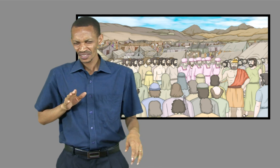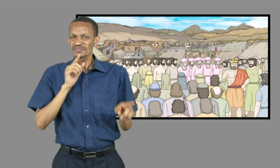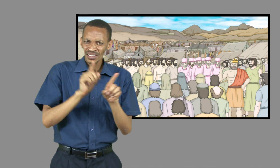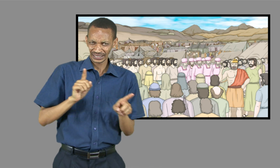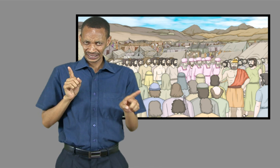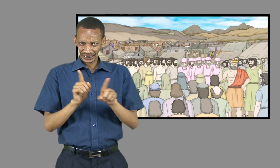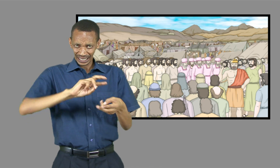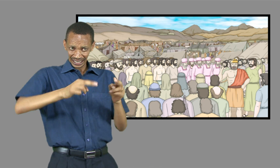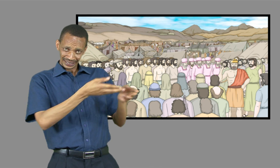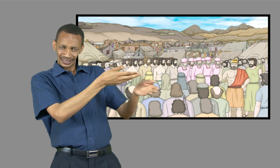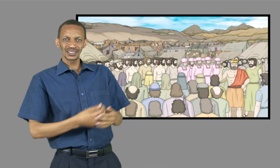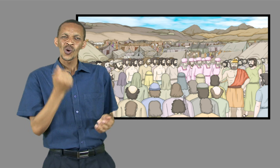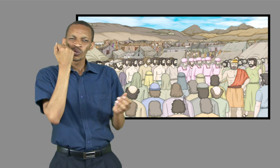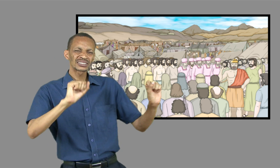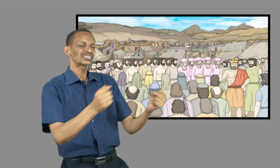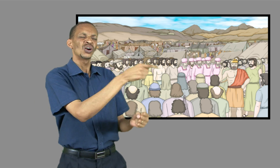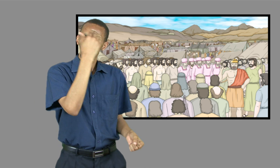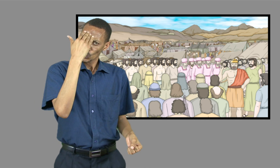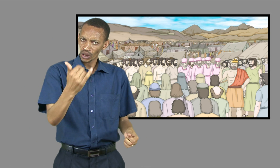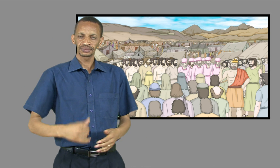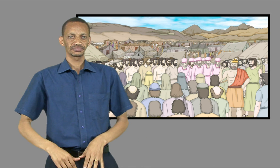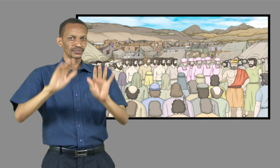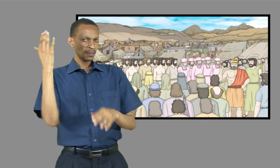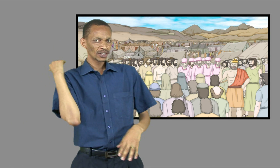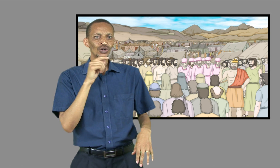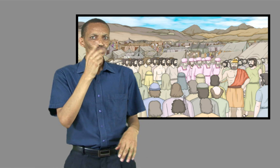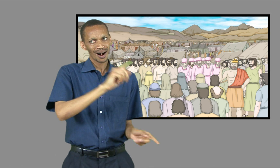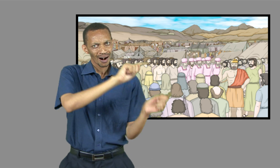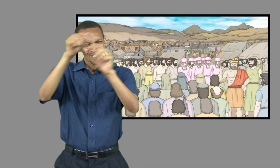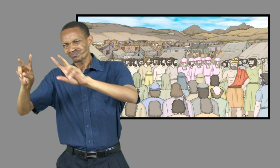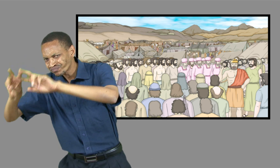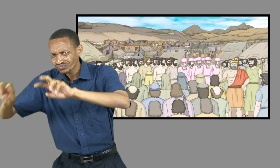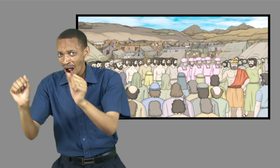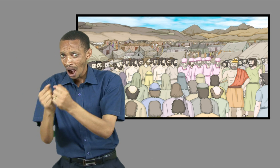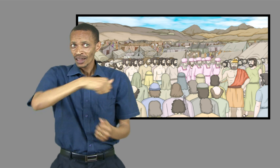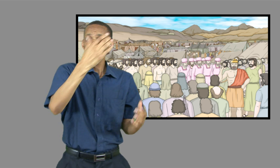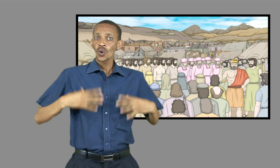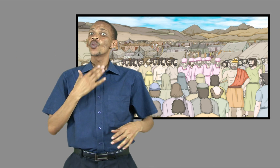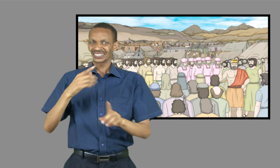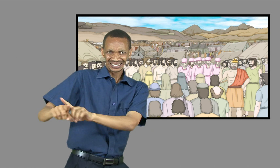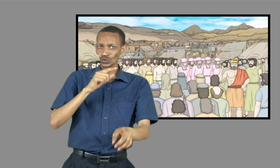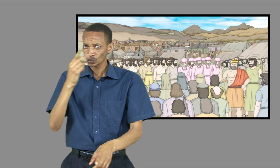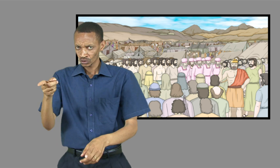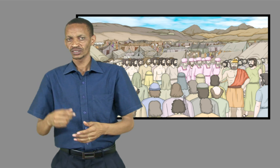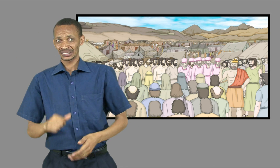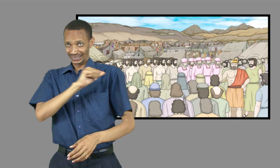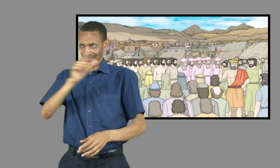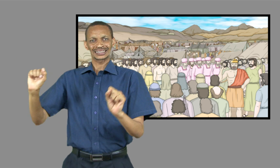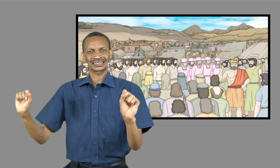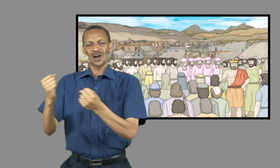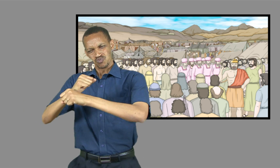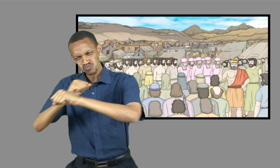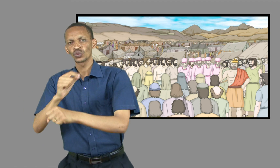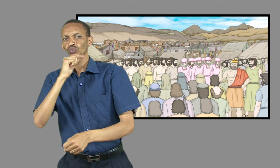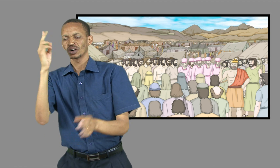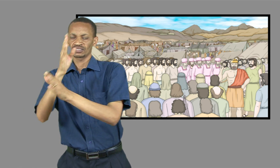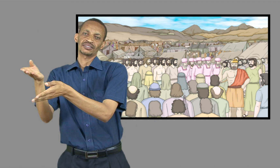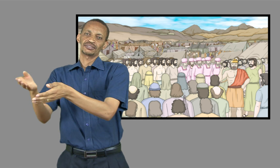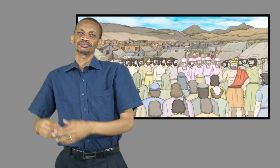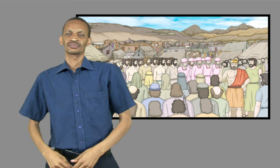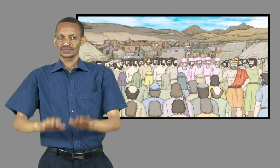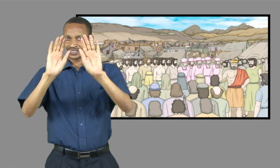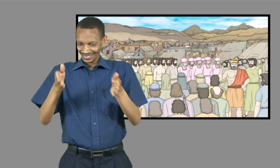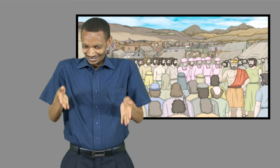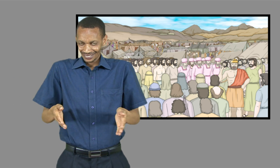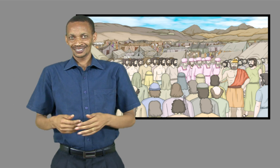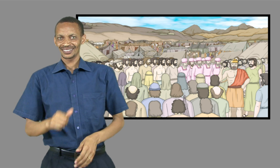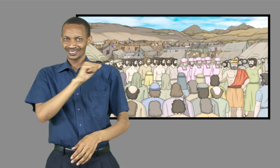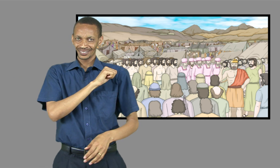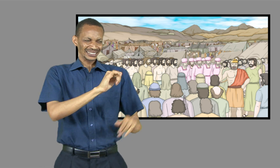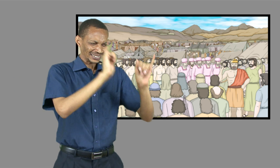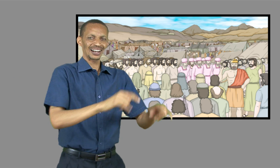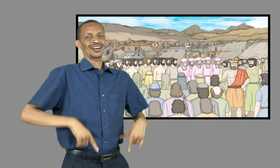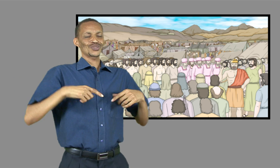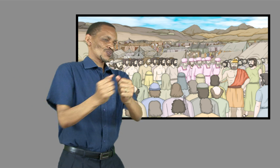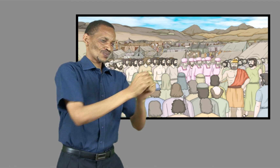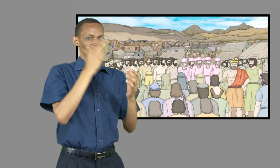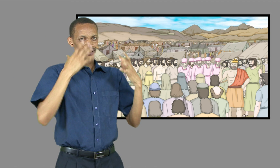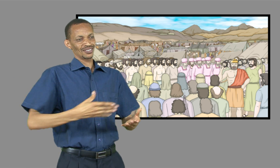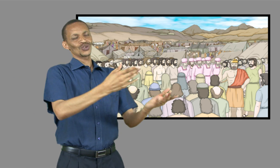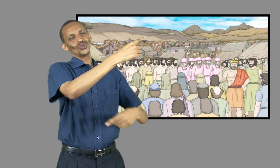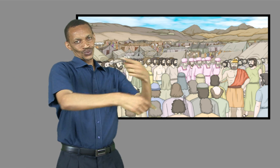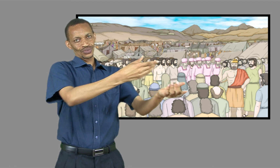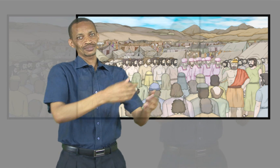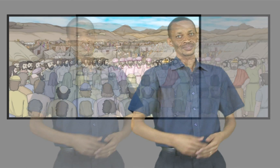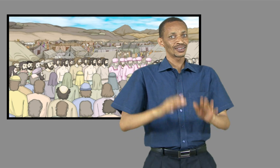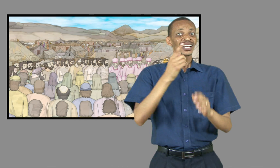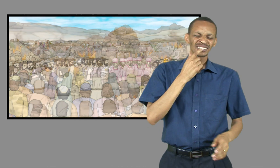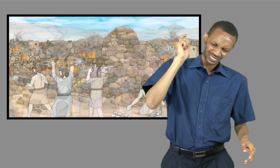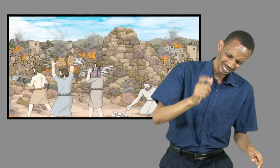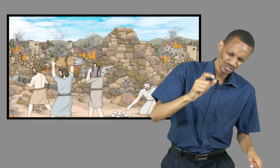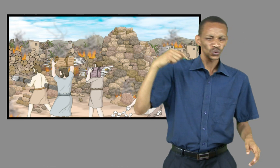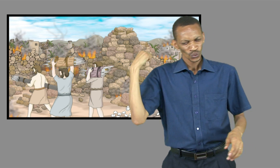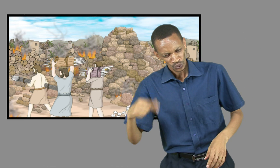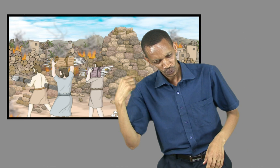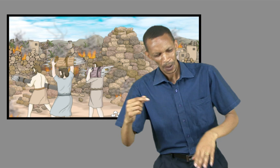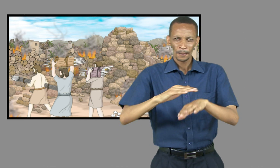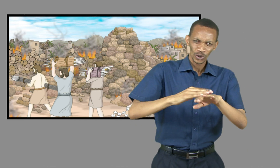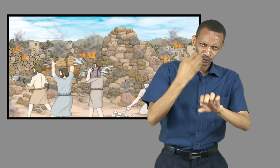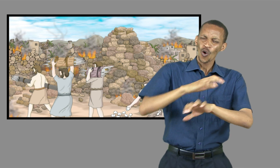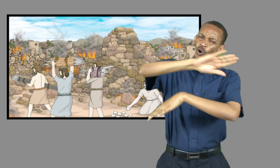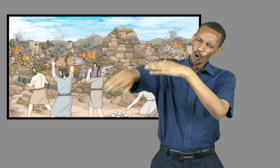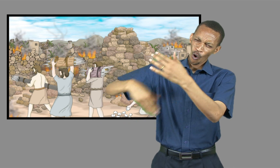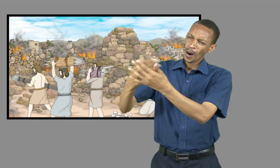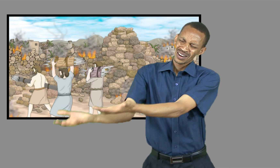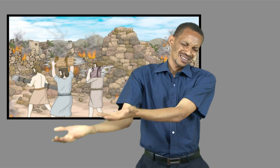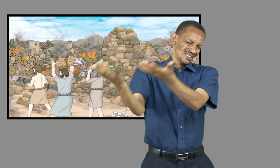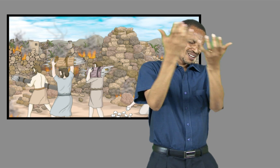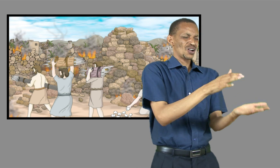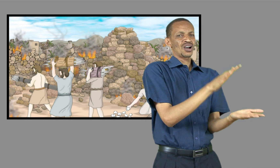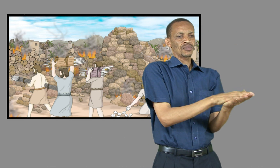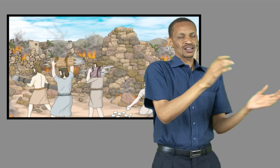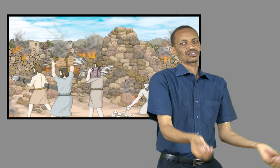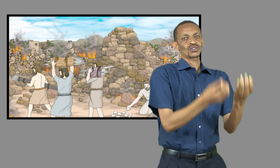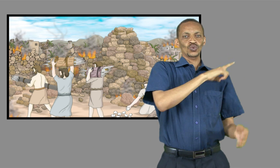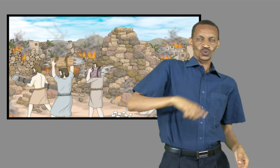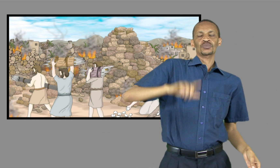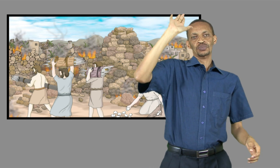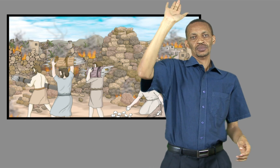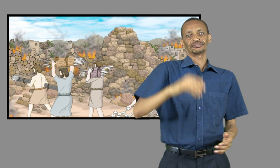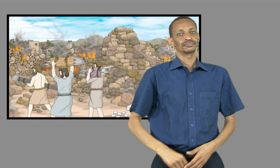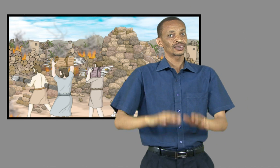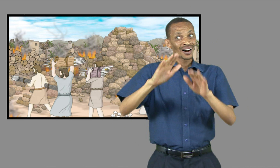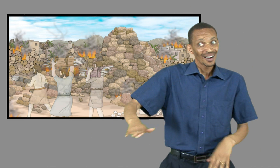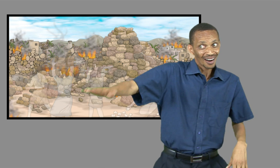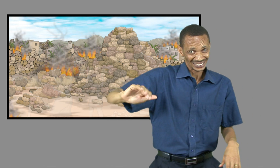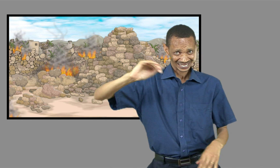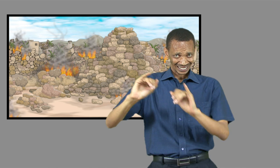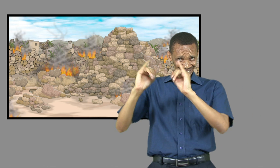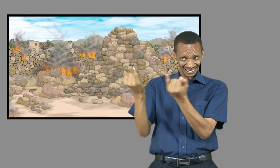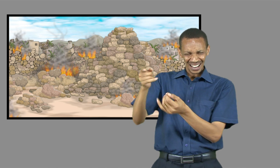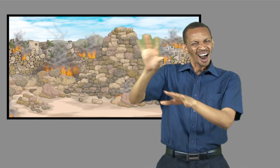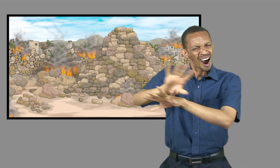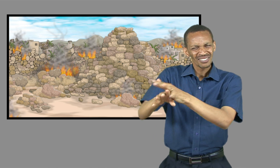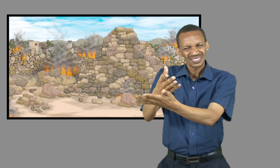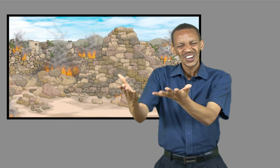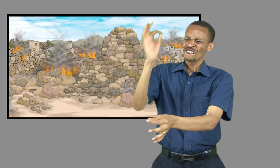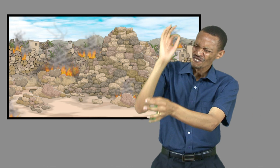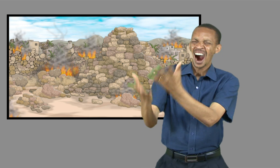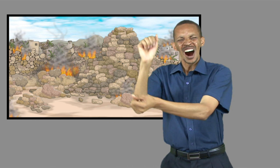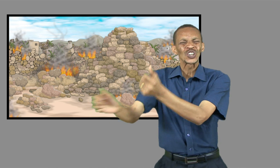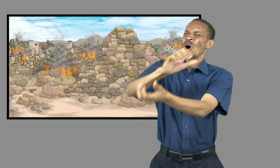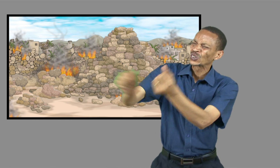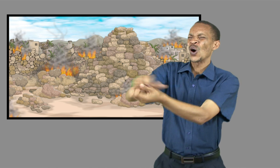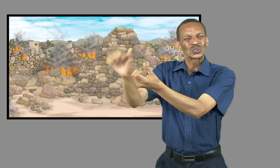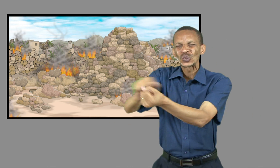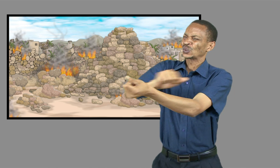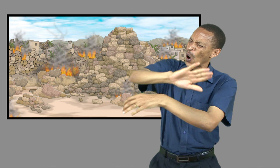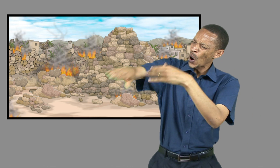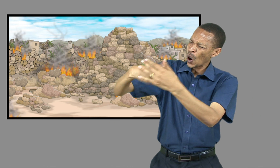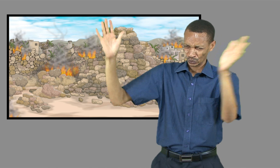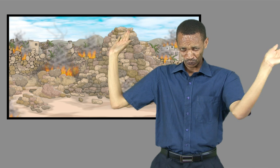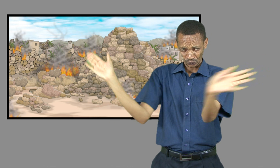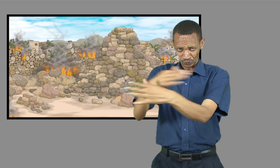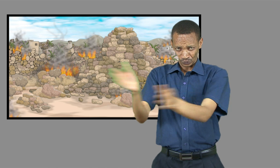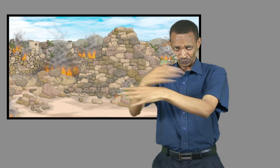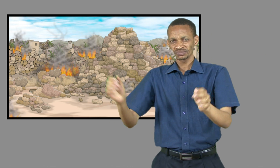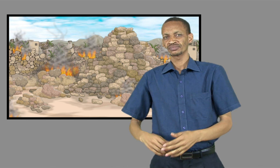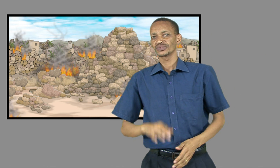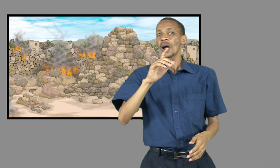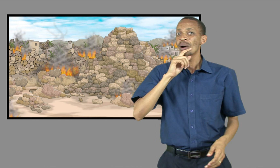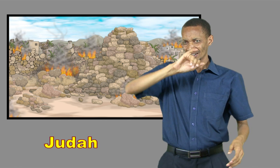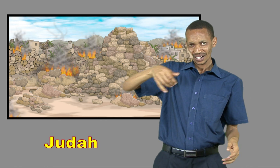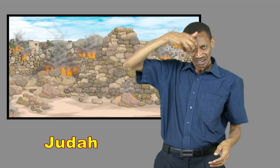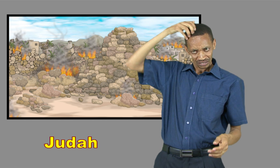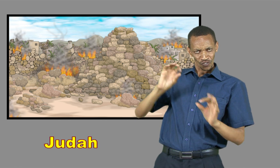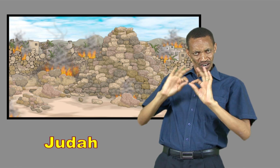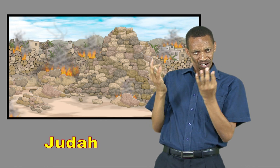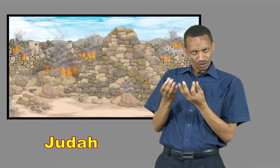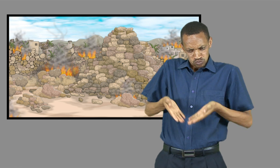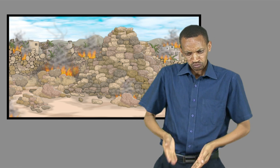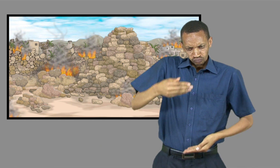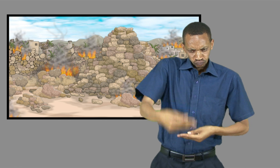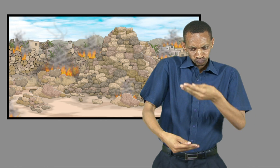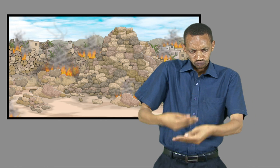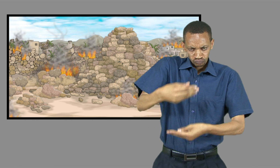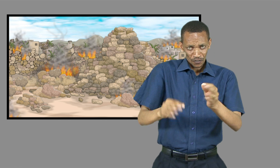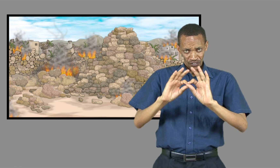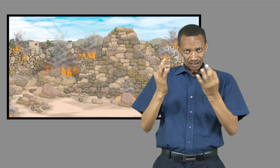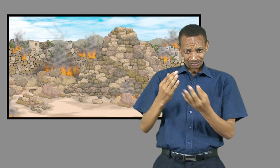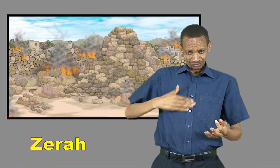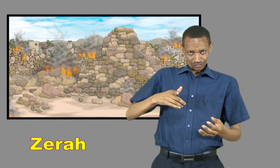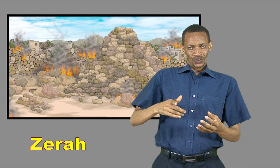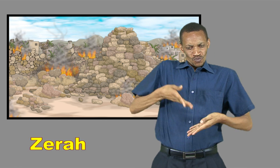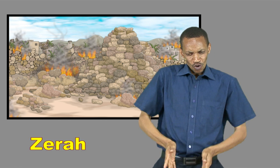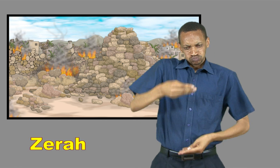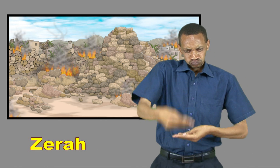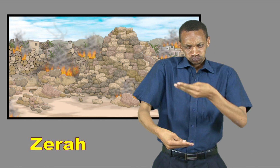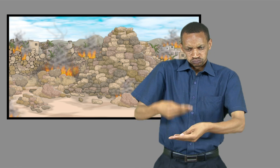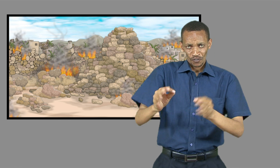And Joshua spared Rahab the prostitute, with her father’s household and all who belonged to her, because she hid the men Joshua had sent to spy out Jericho. So she has lived among the Israelites to this day. At that time Joshua invoked this solemn oath: “Cursed before the LORD is the man who rises up and rebuilds this city, Jericho; at the cost of his firstborn he will lay its foundations;